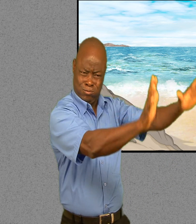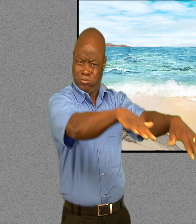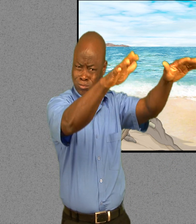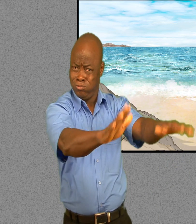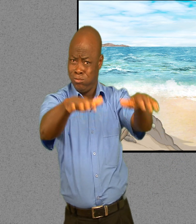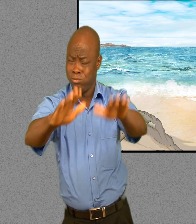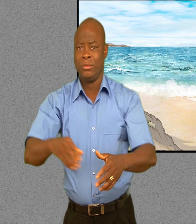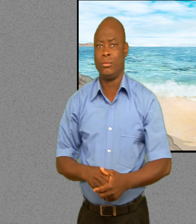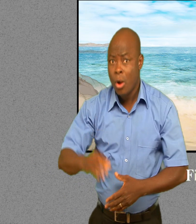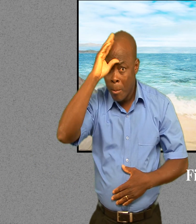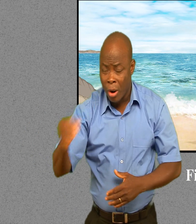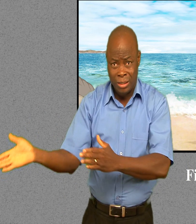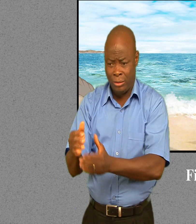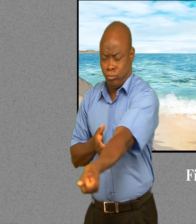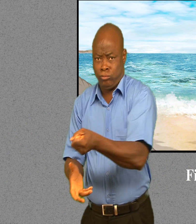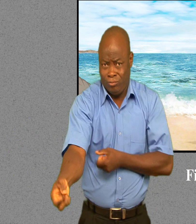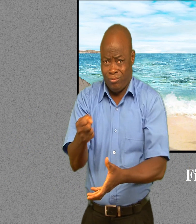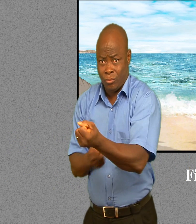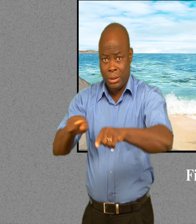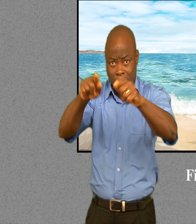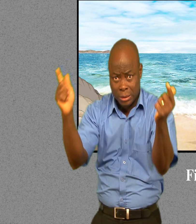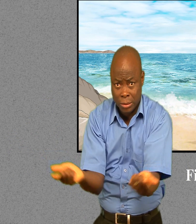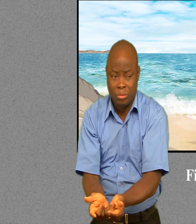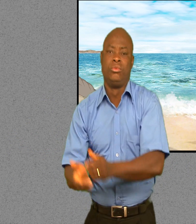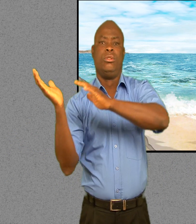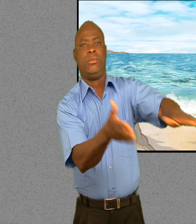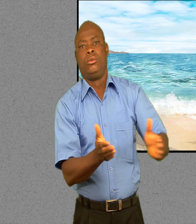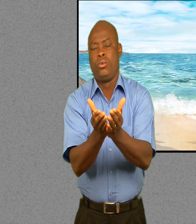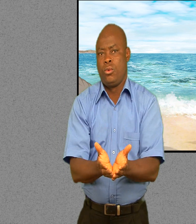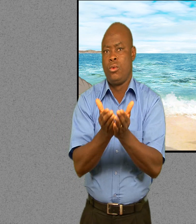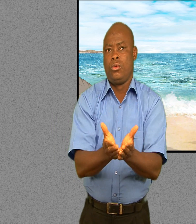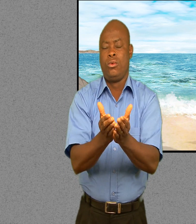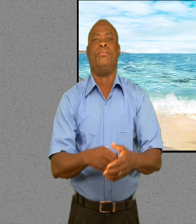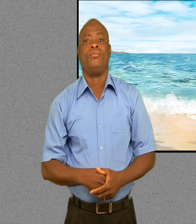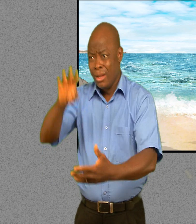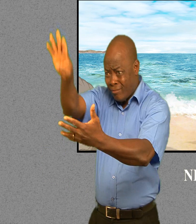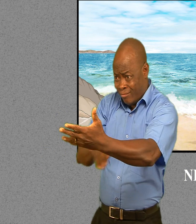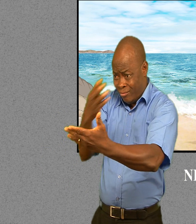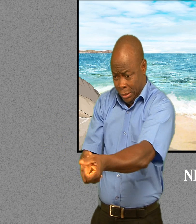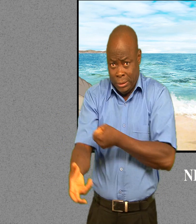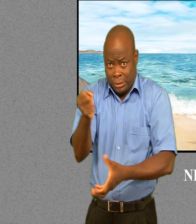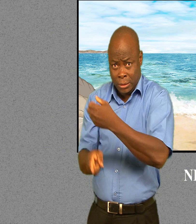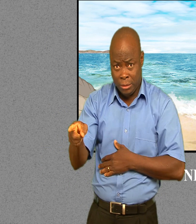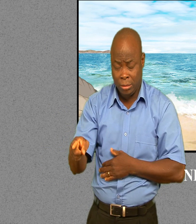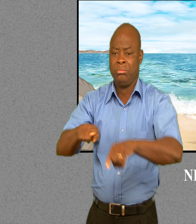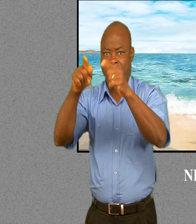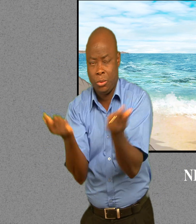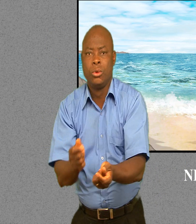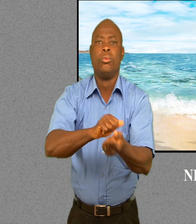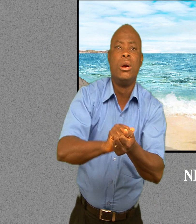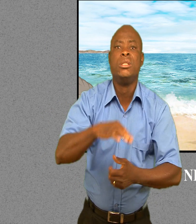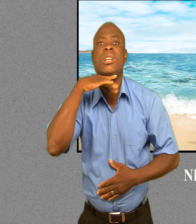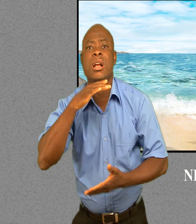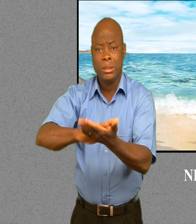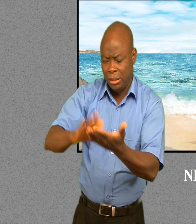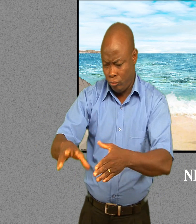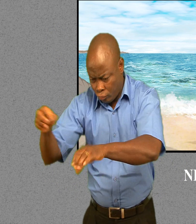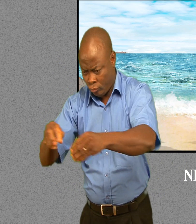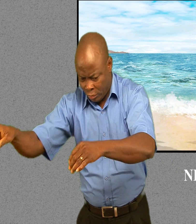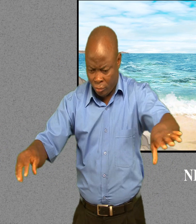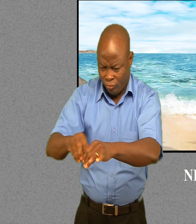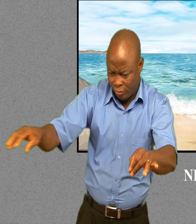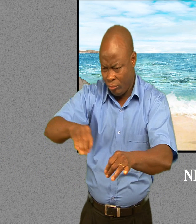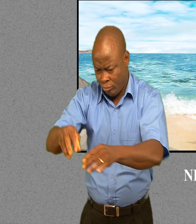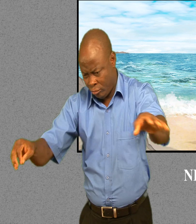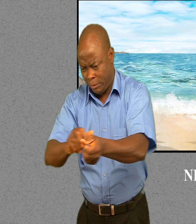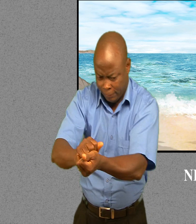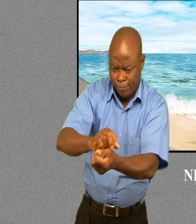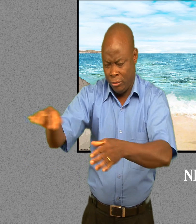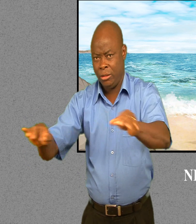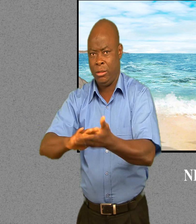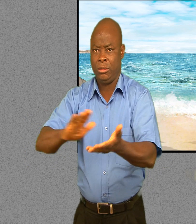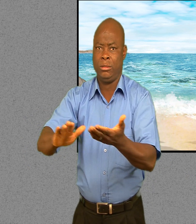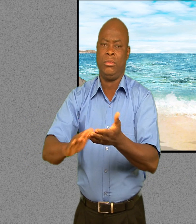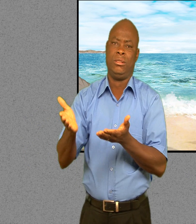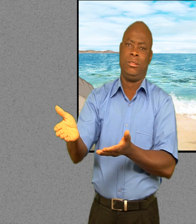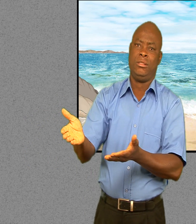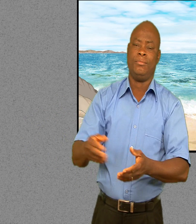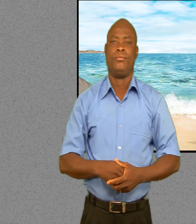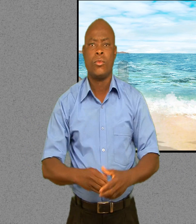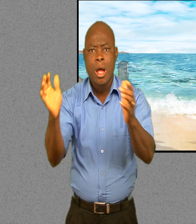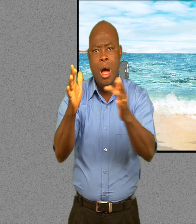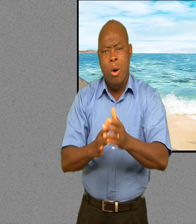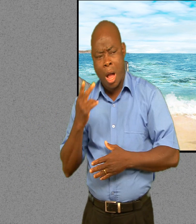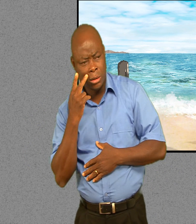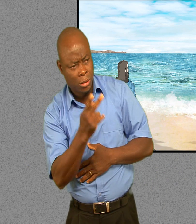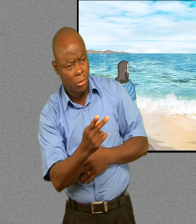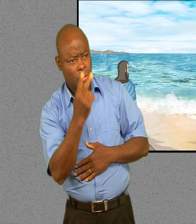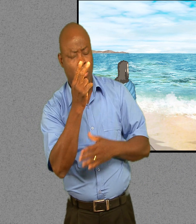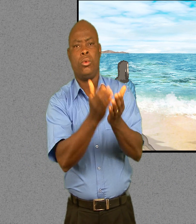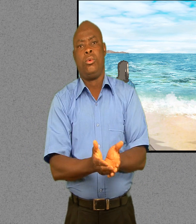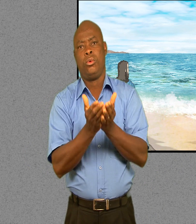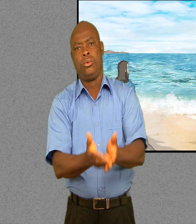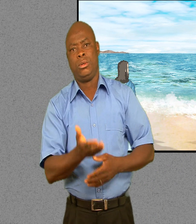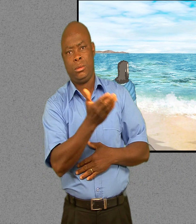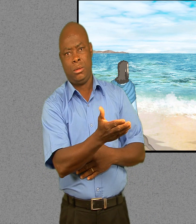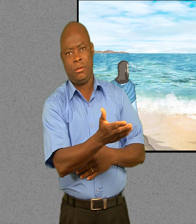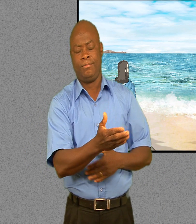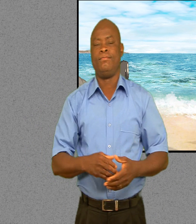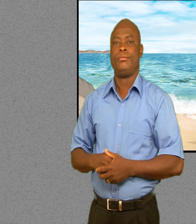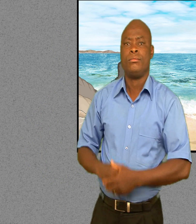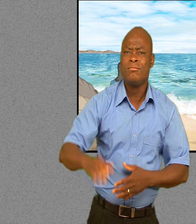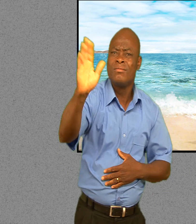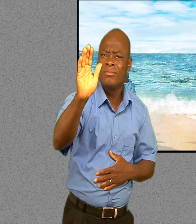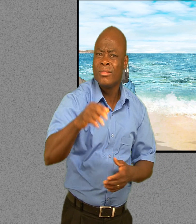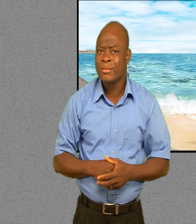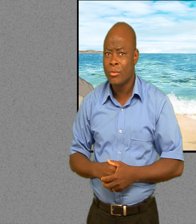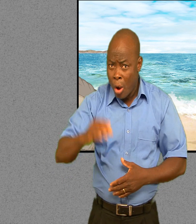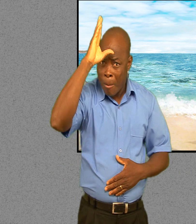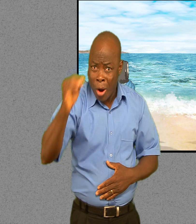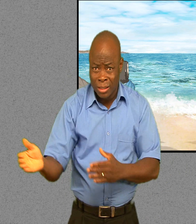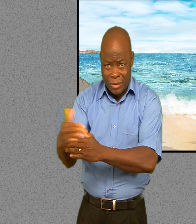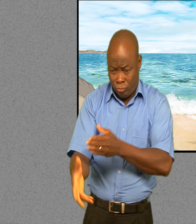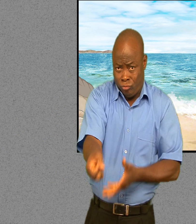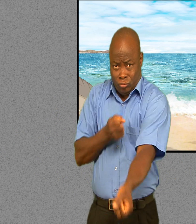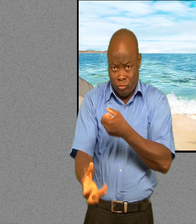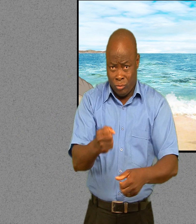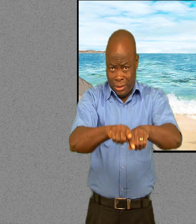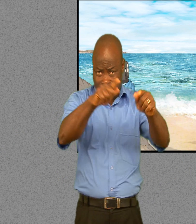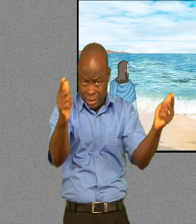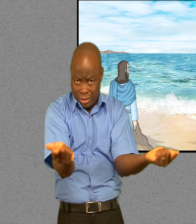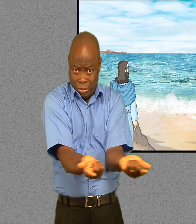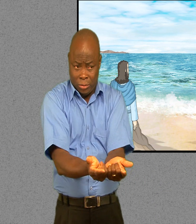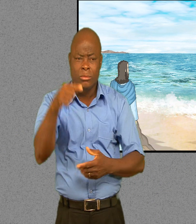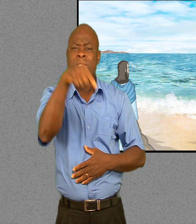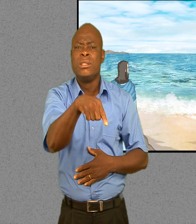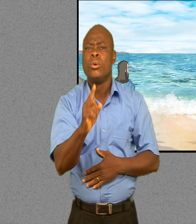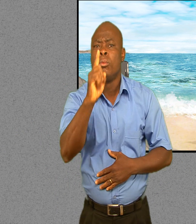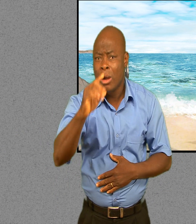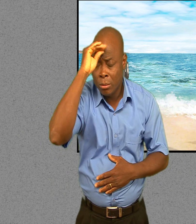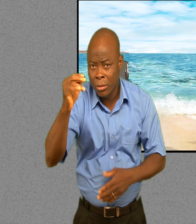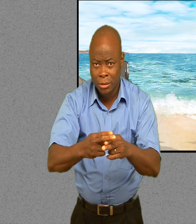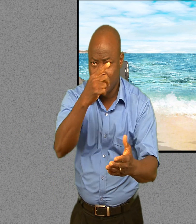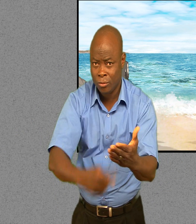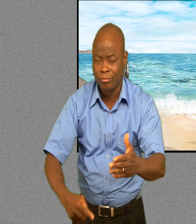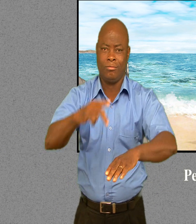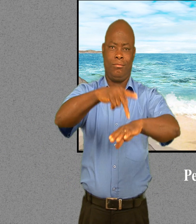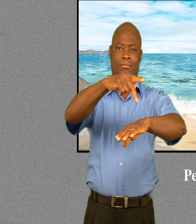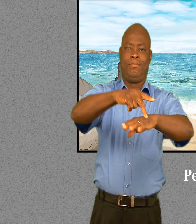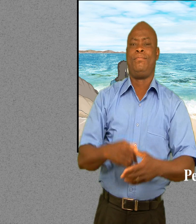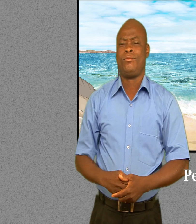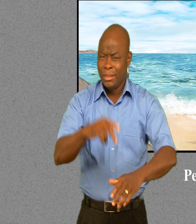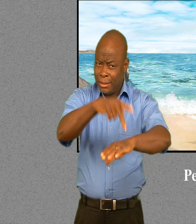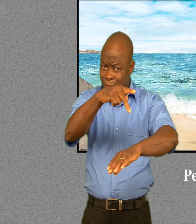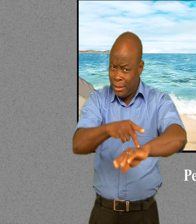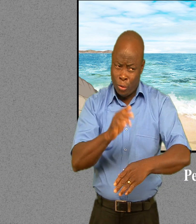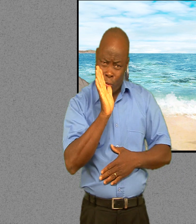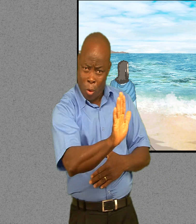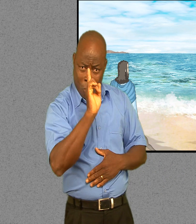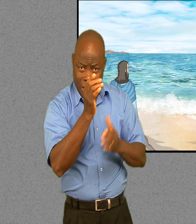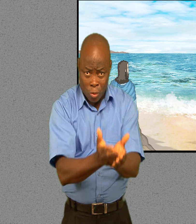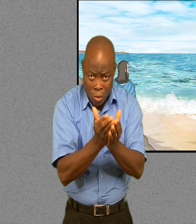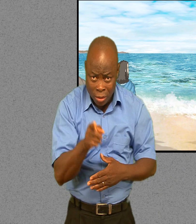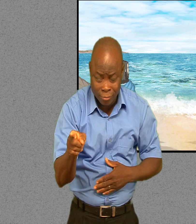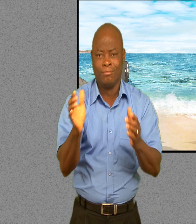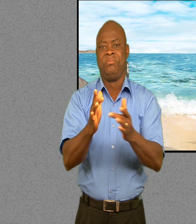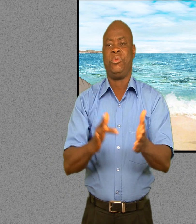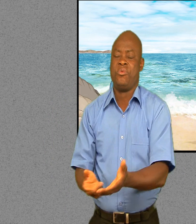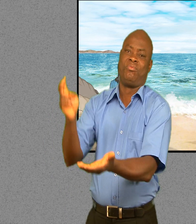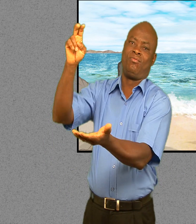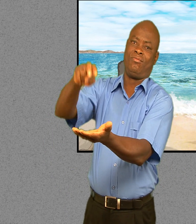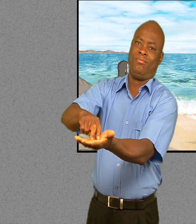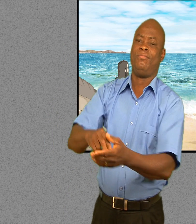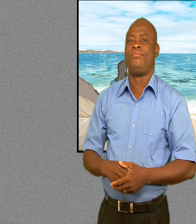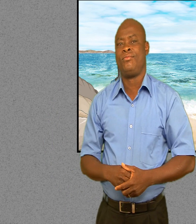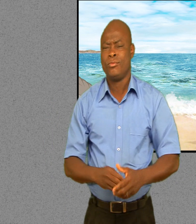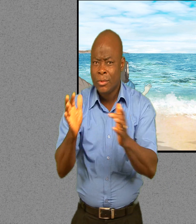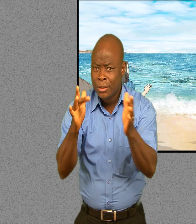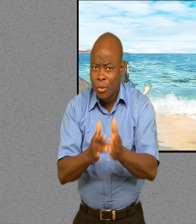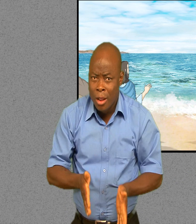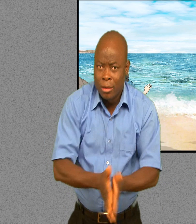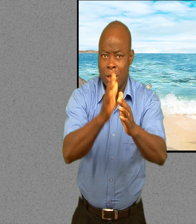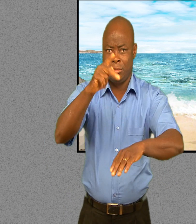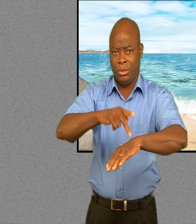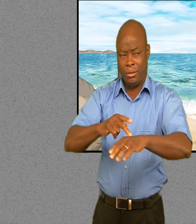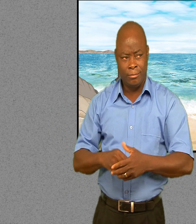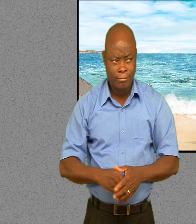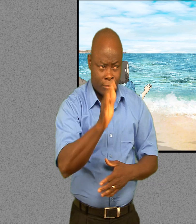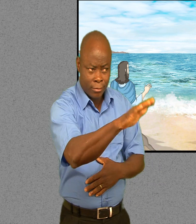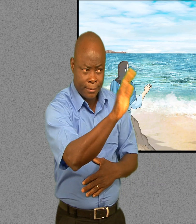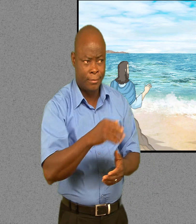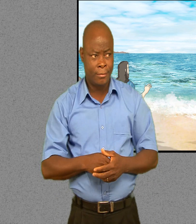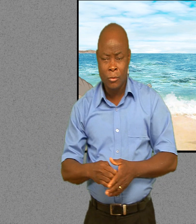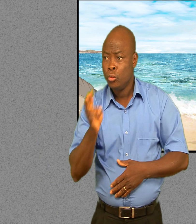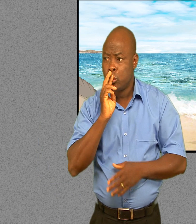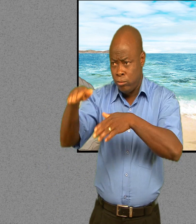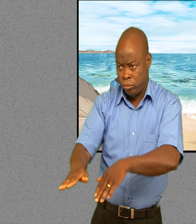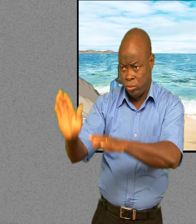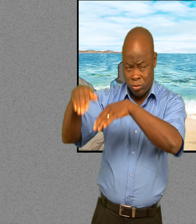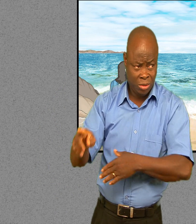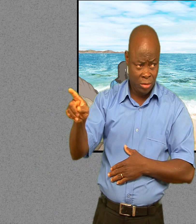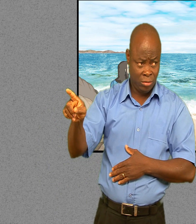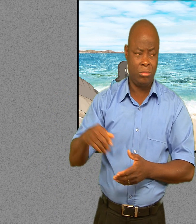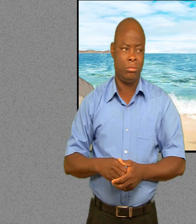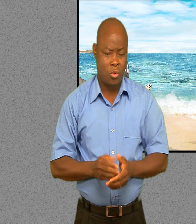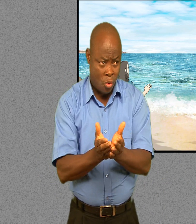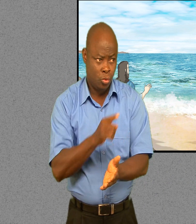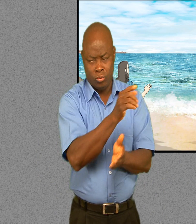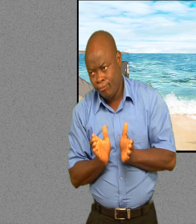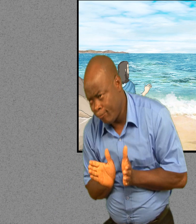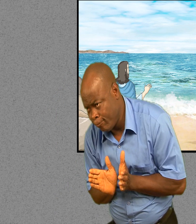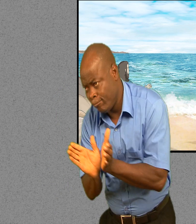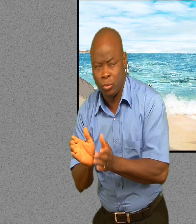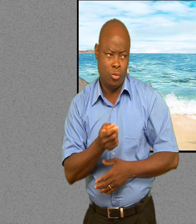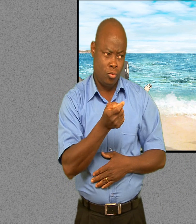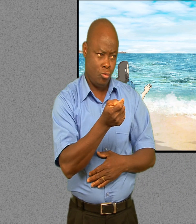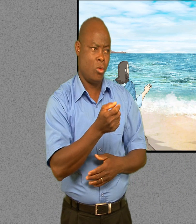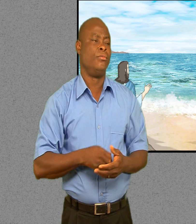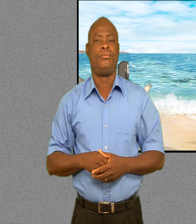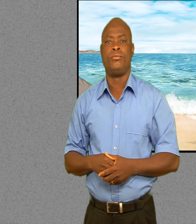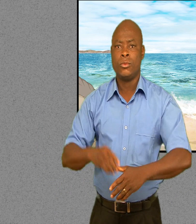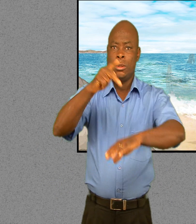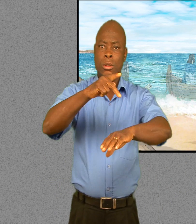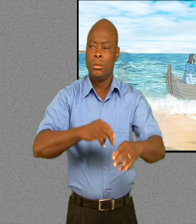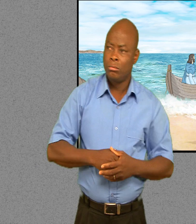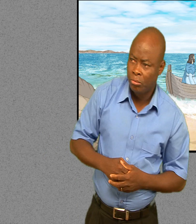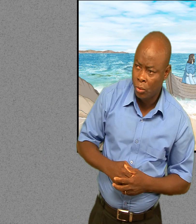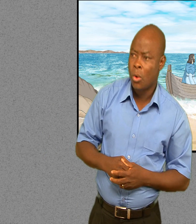The fishermen had left them and were washing their nets.